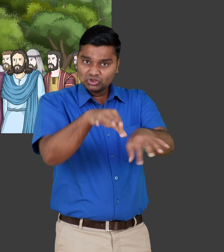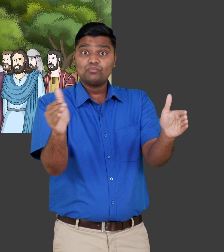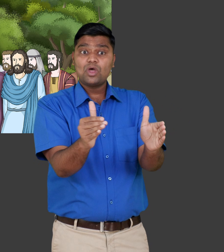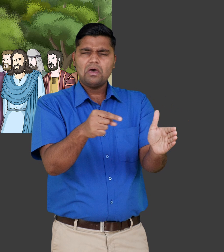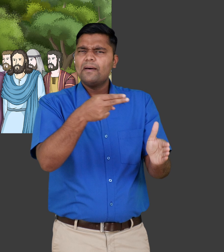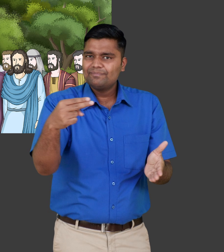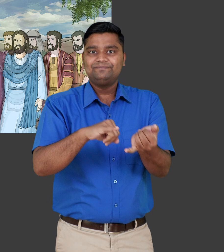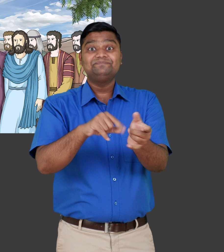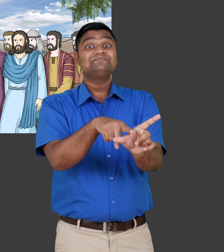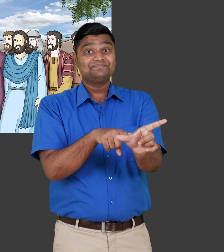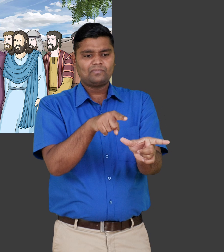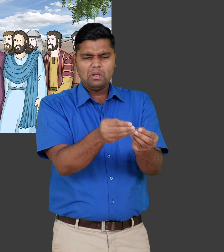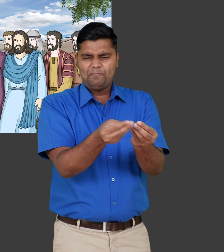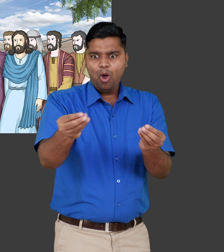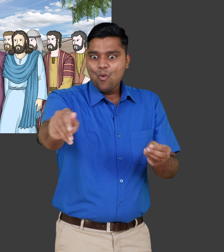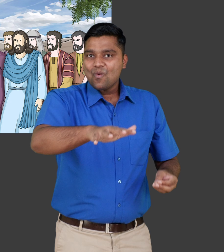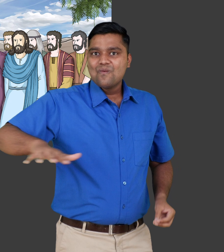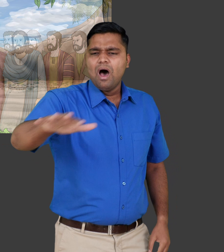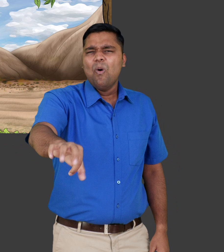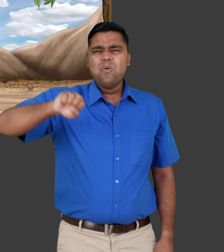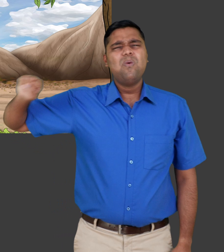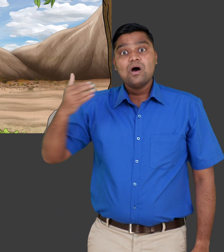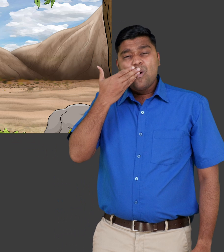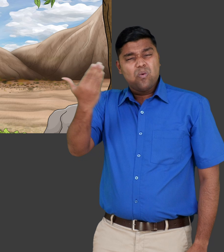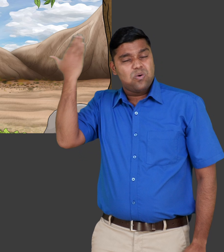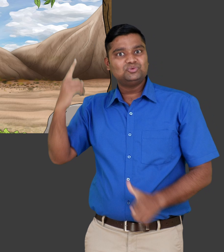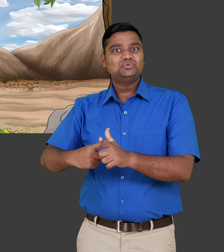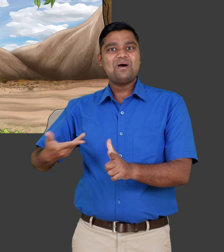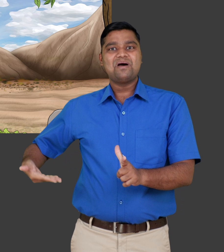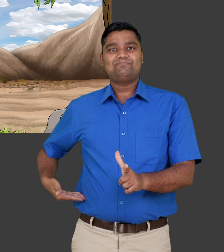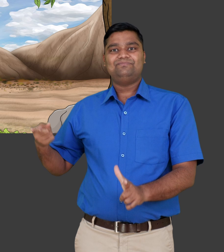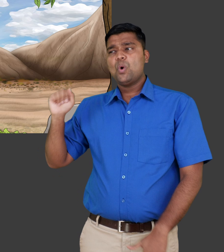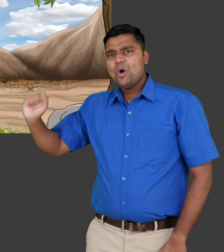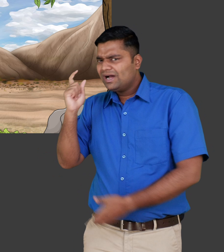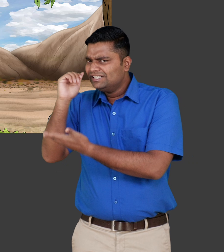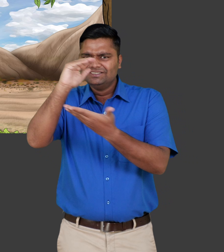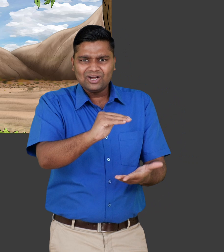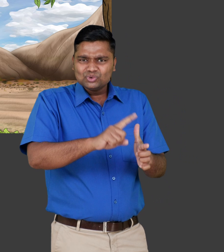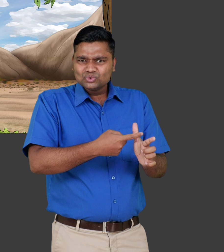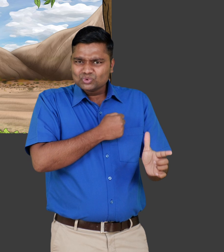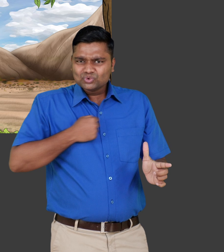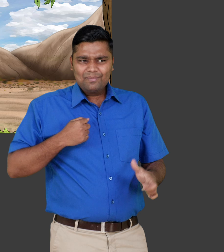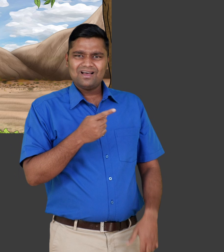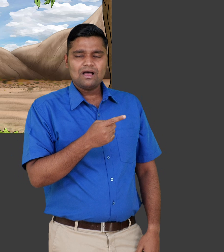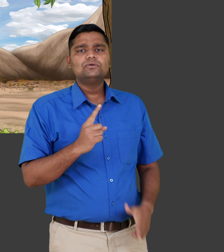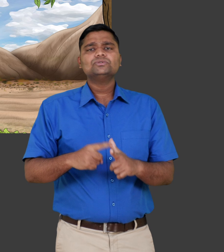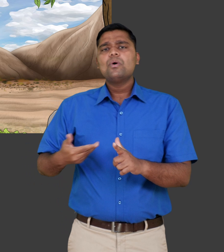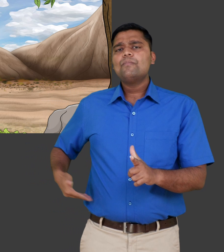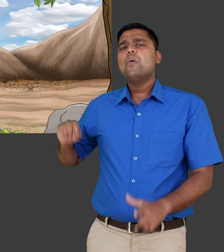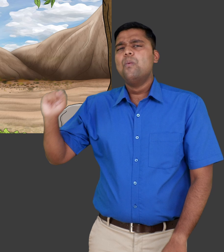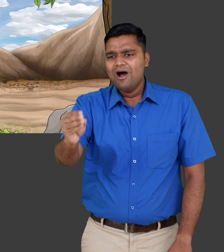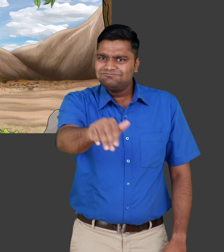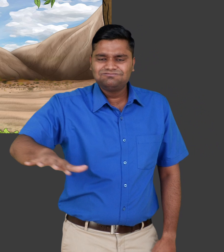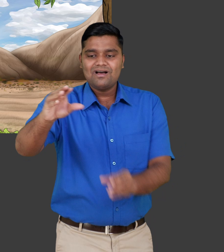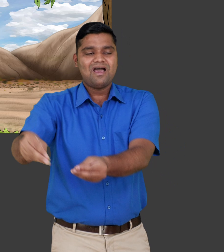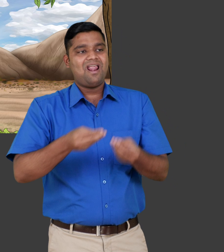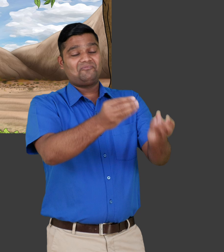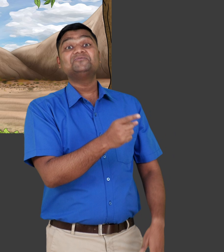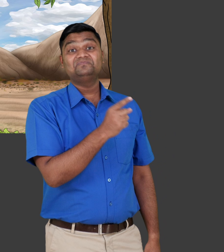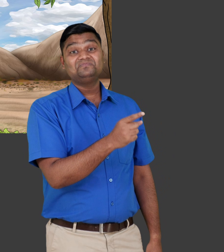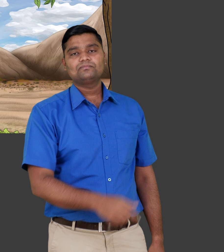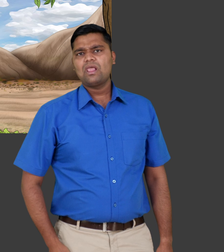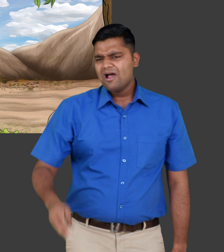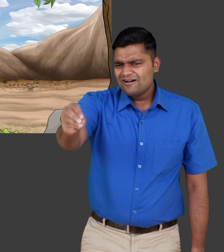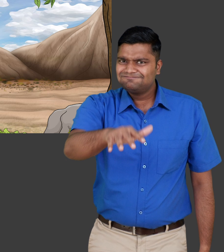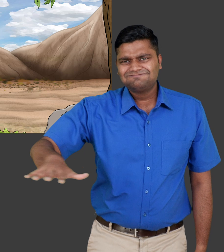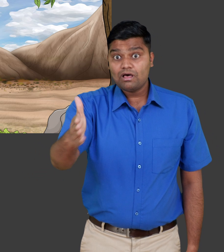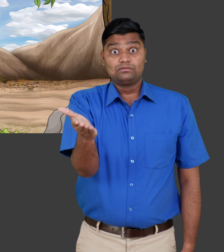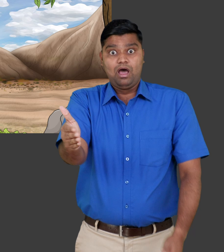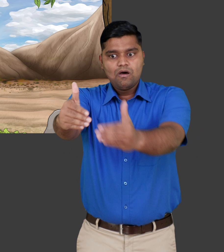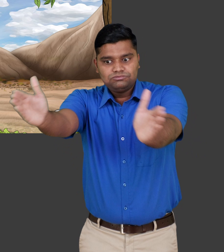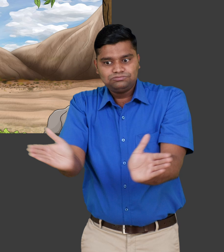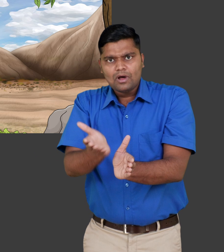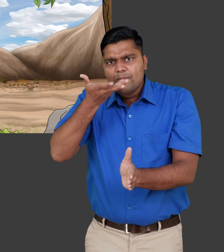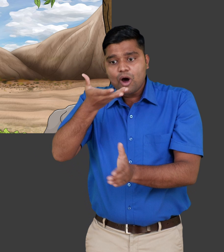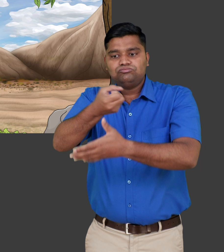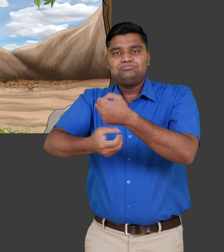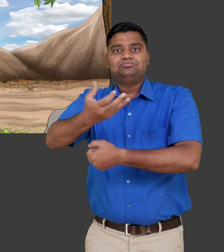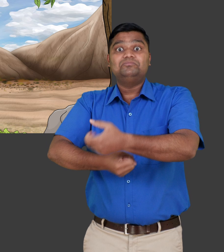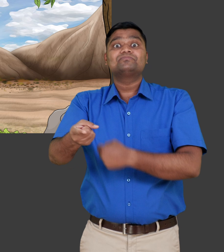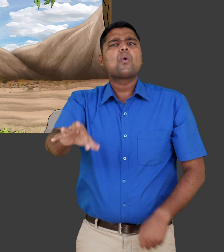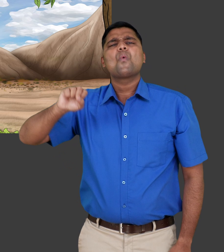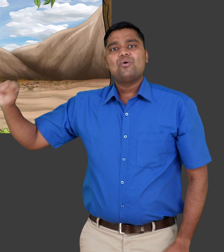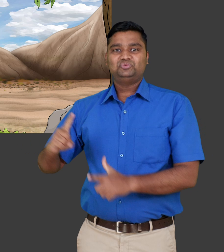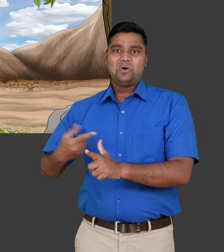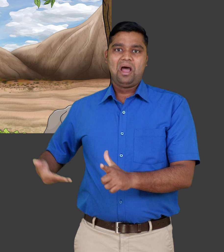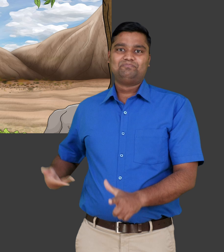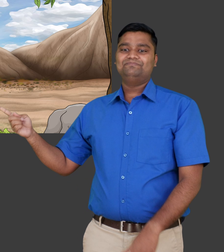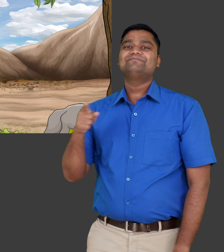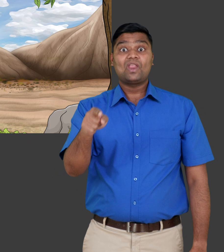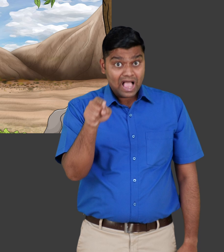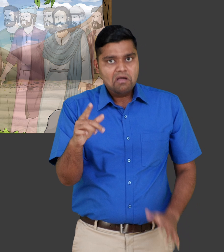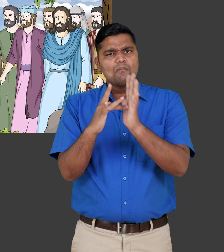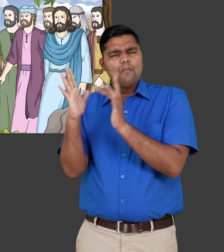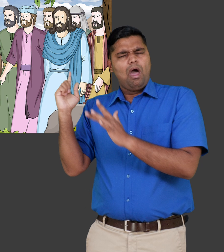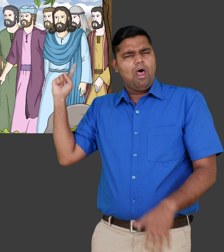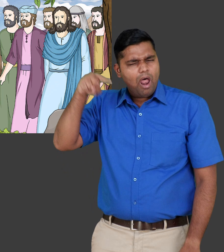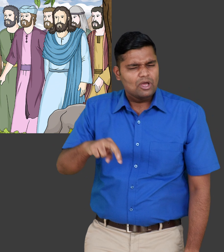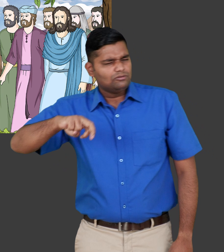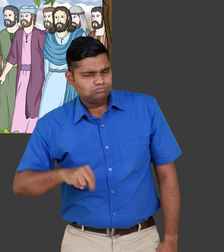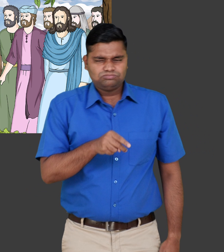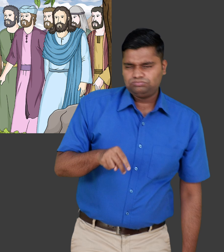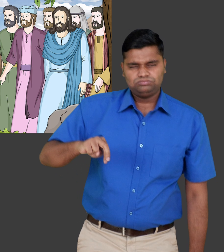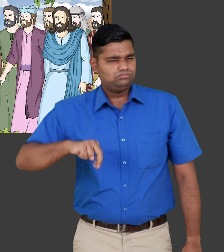So He came to a town of Samaria called Sychar, near the plot of ground that Jacob had given to his son Joseph.